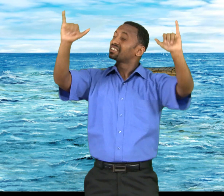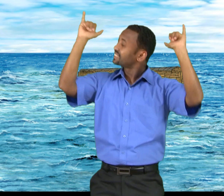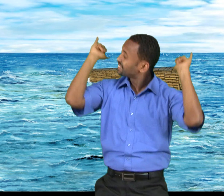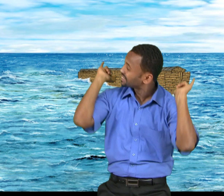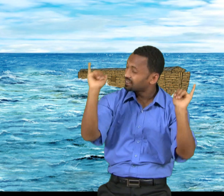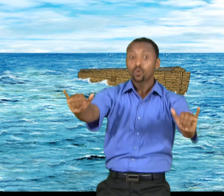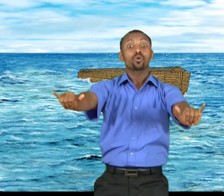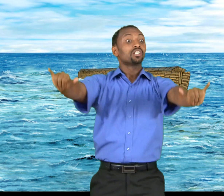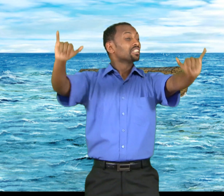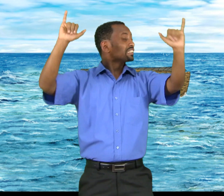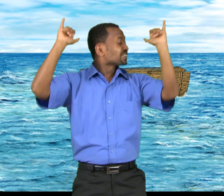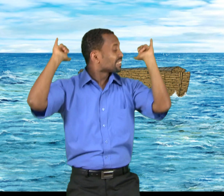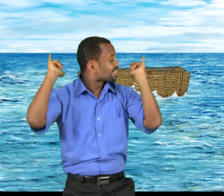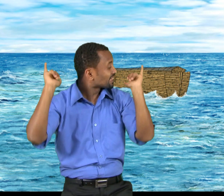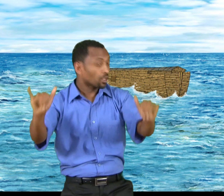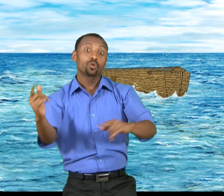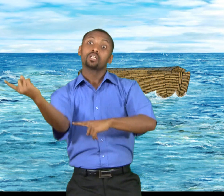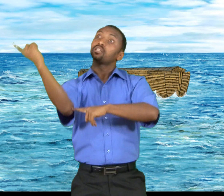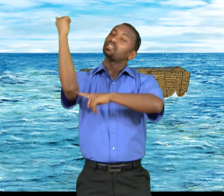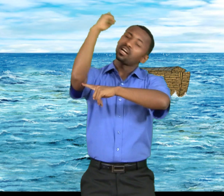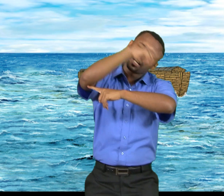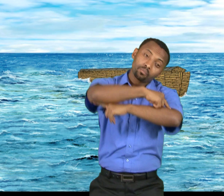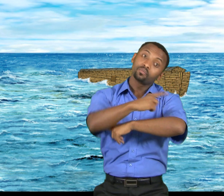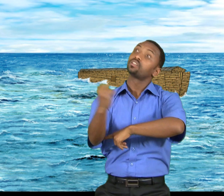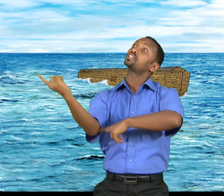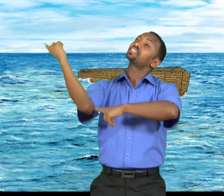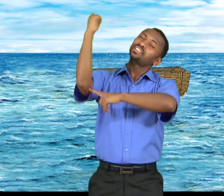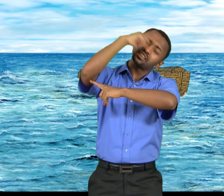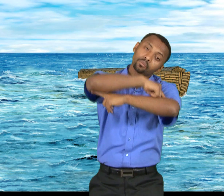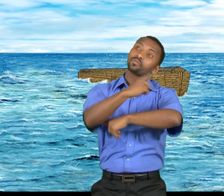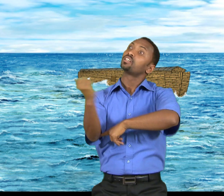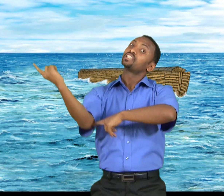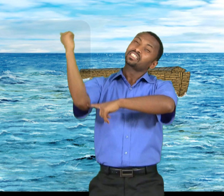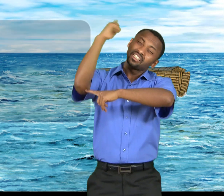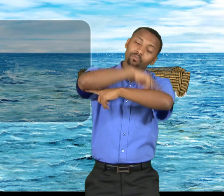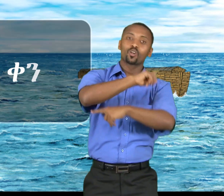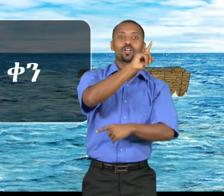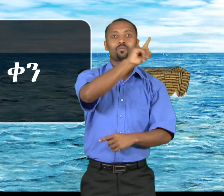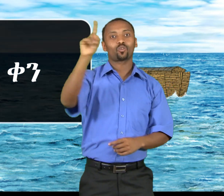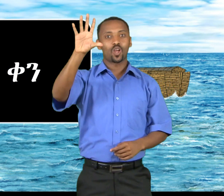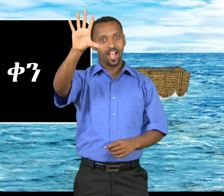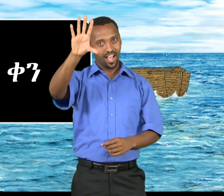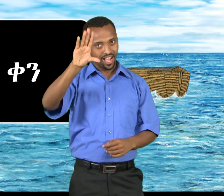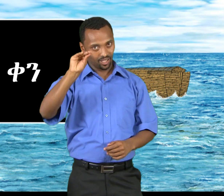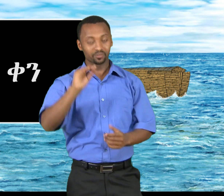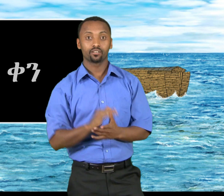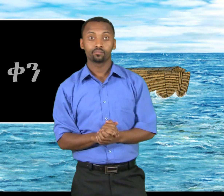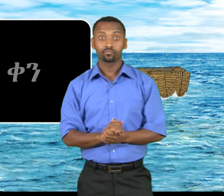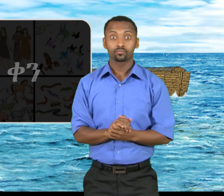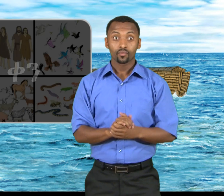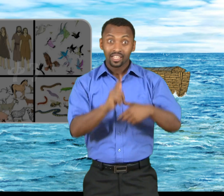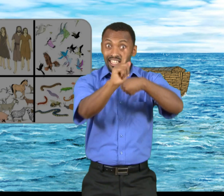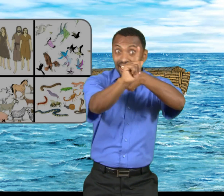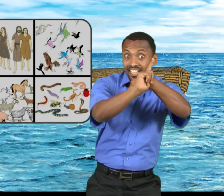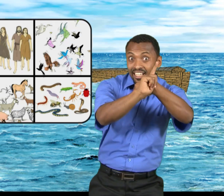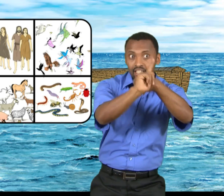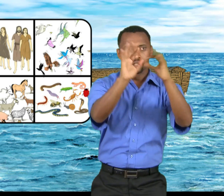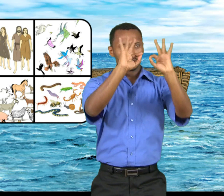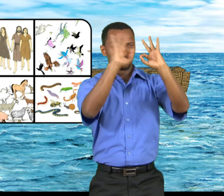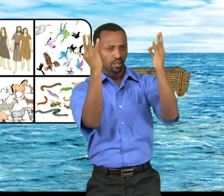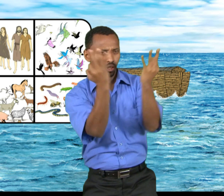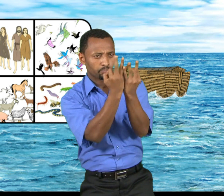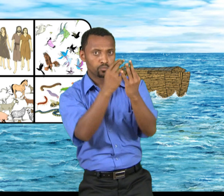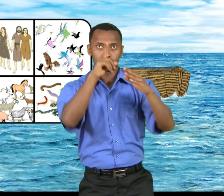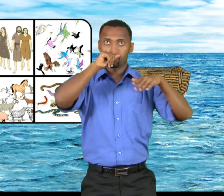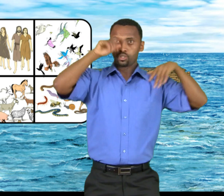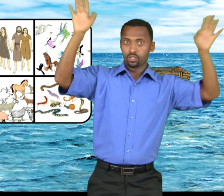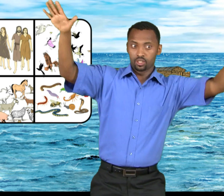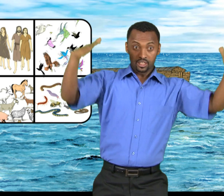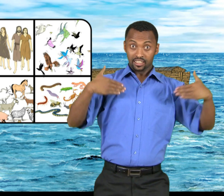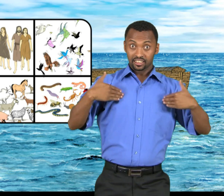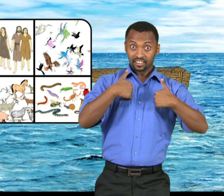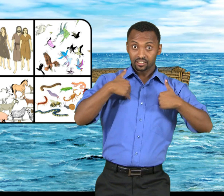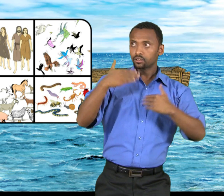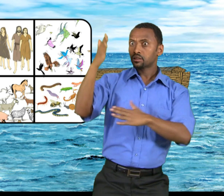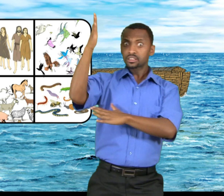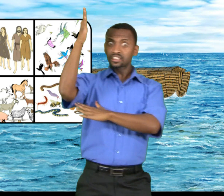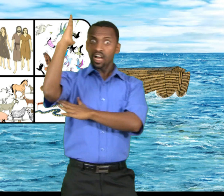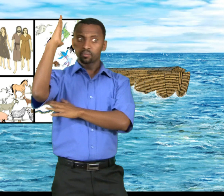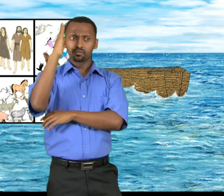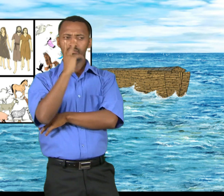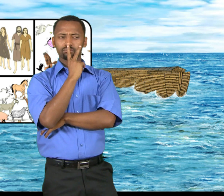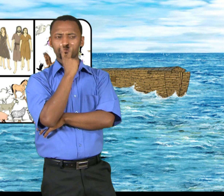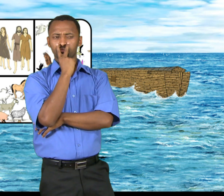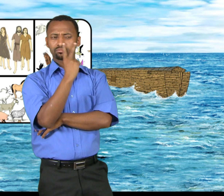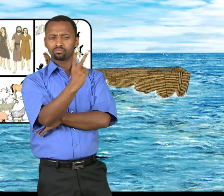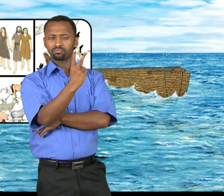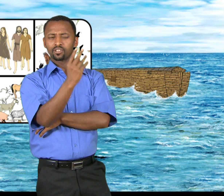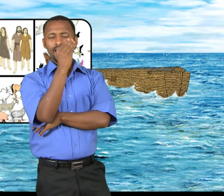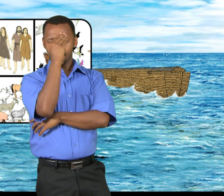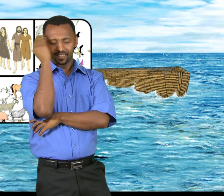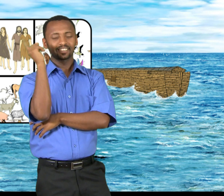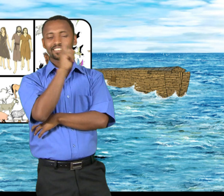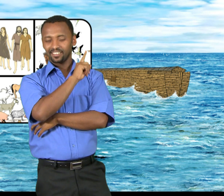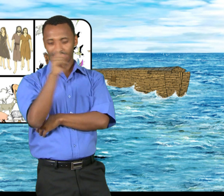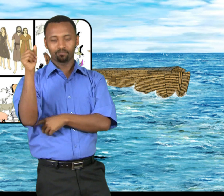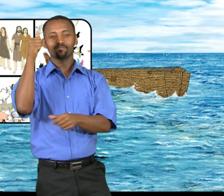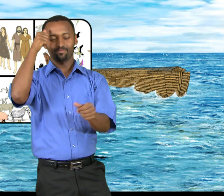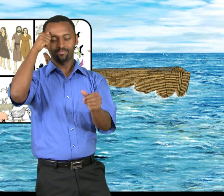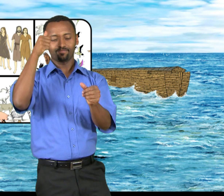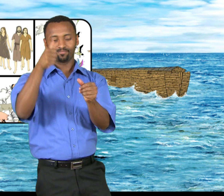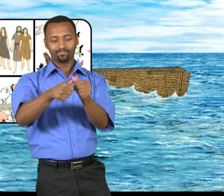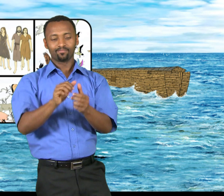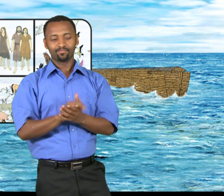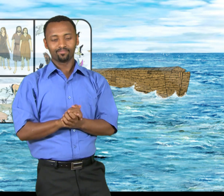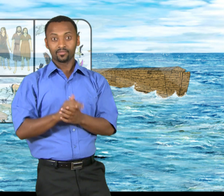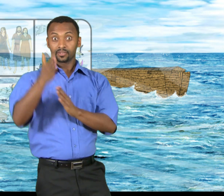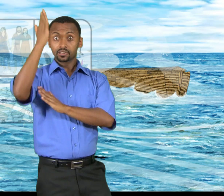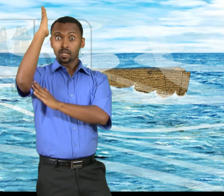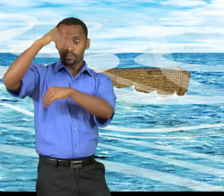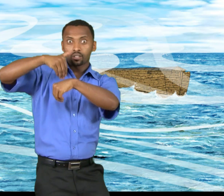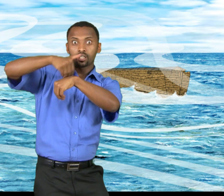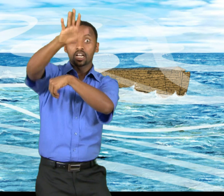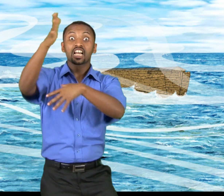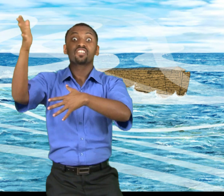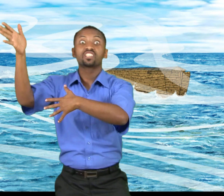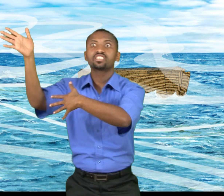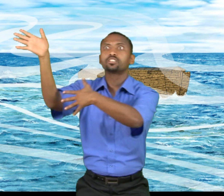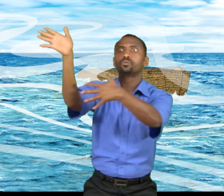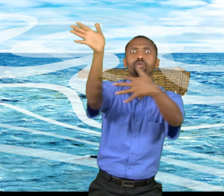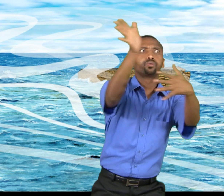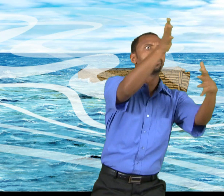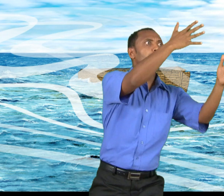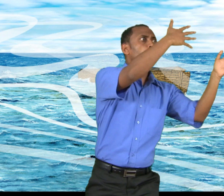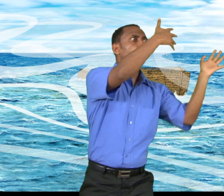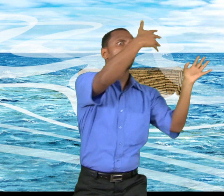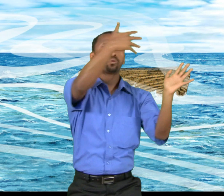And the waters prevailed upon the earth for 150 days. But God remembered Noah and all the animals and livestock that were with him in the ark.